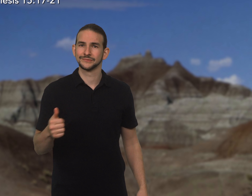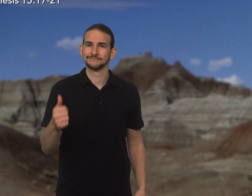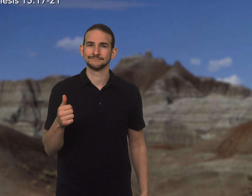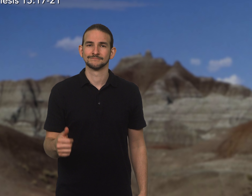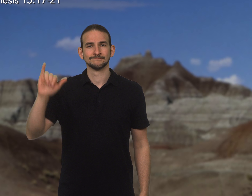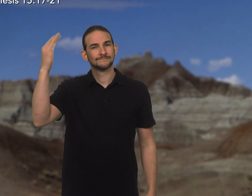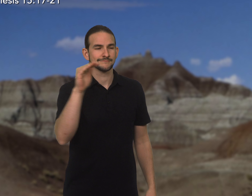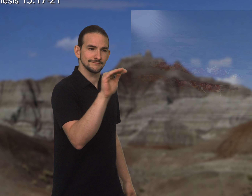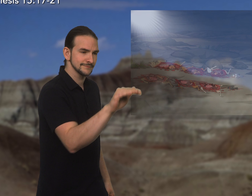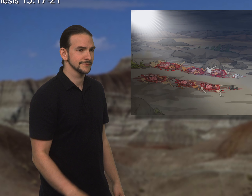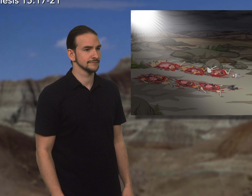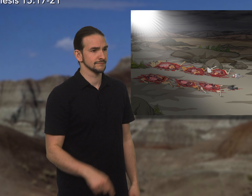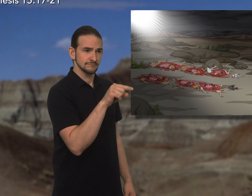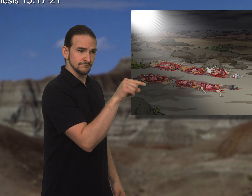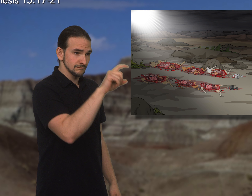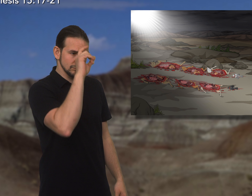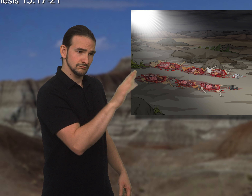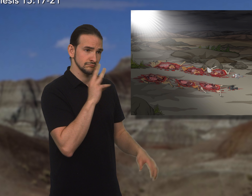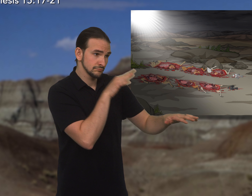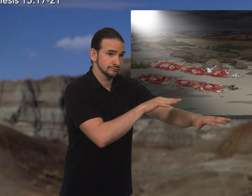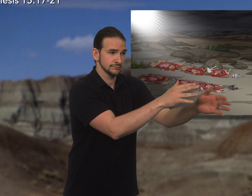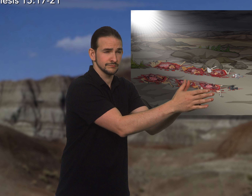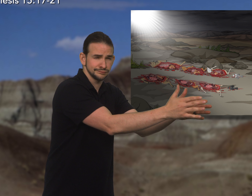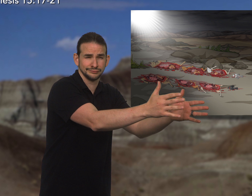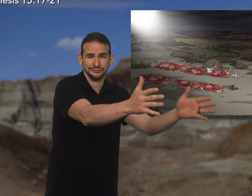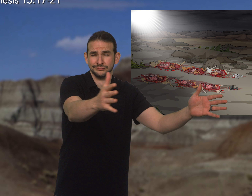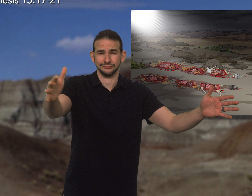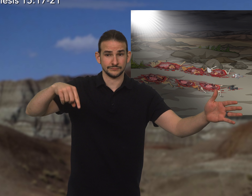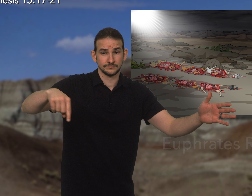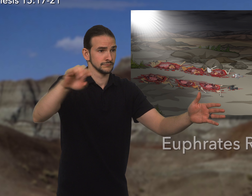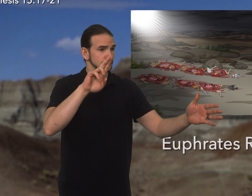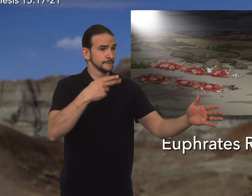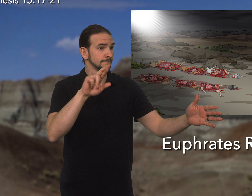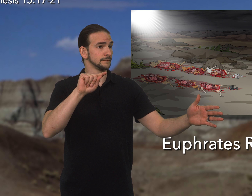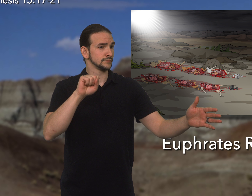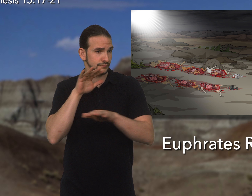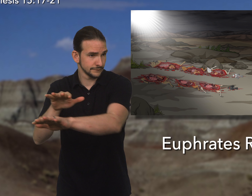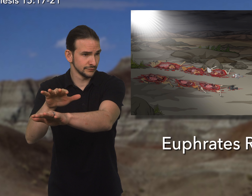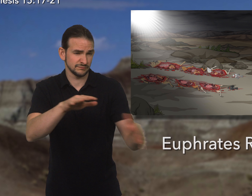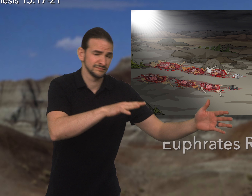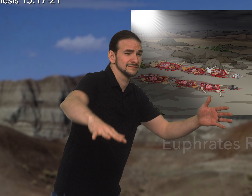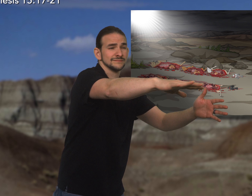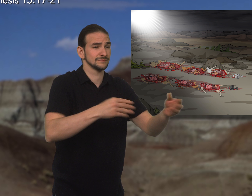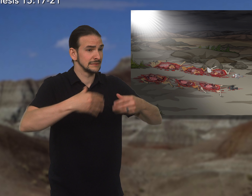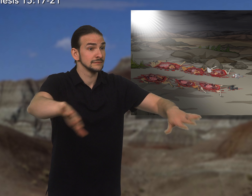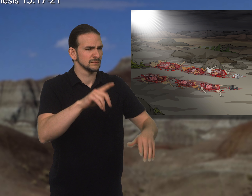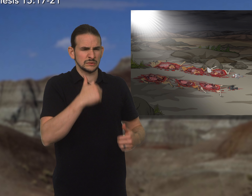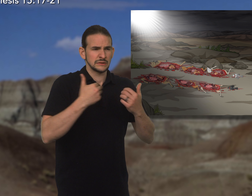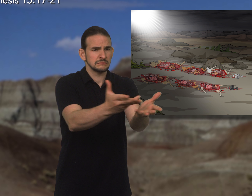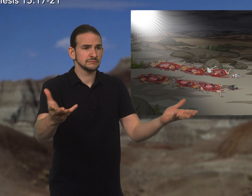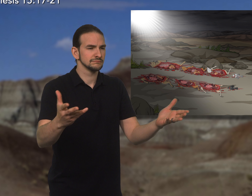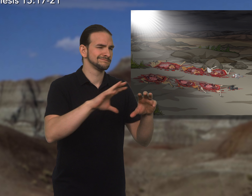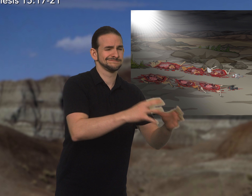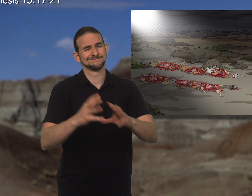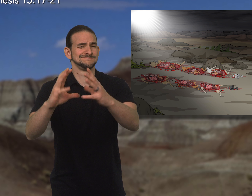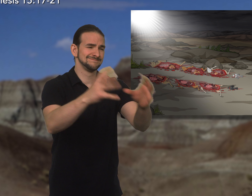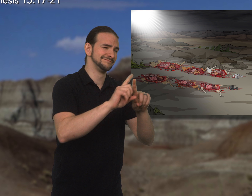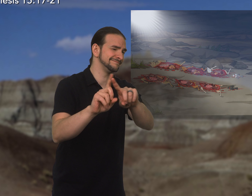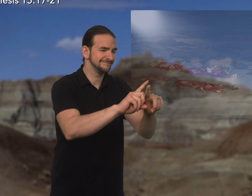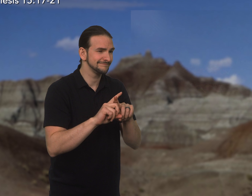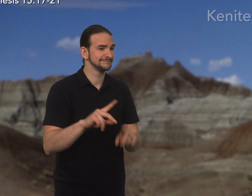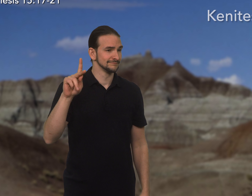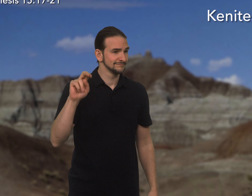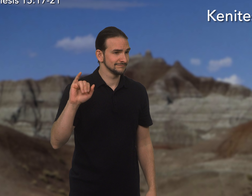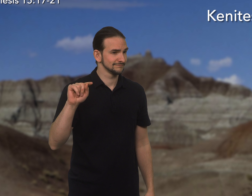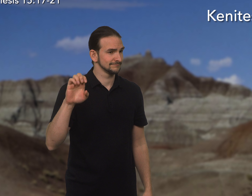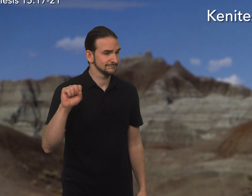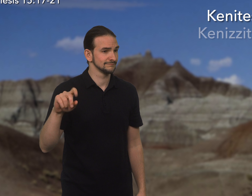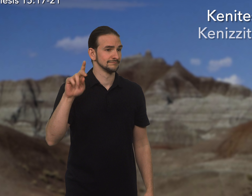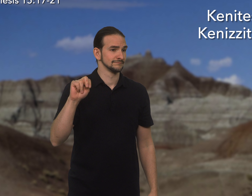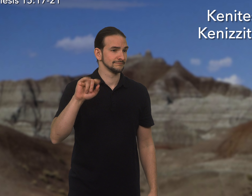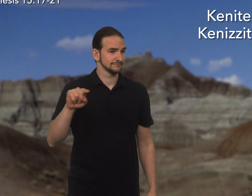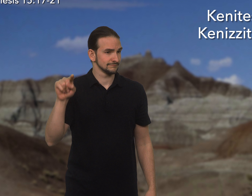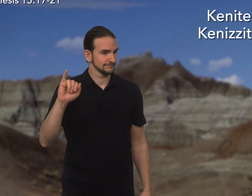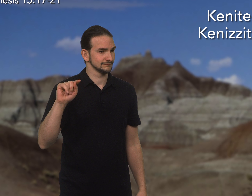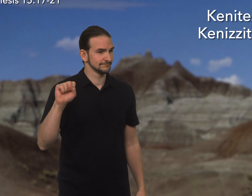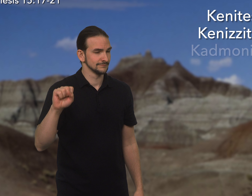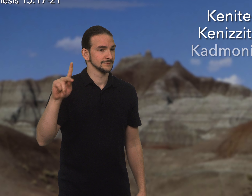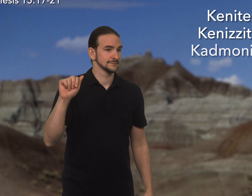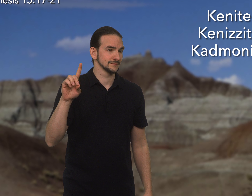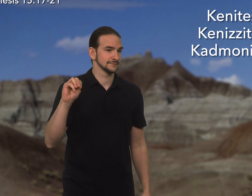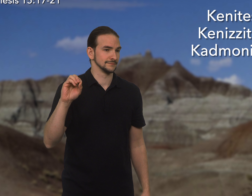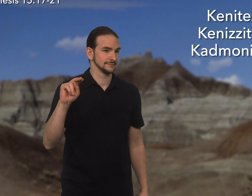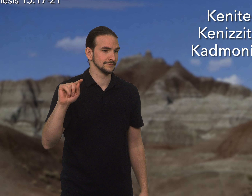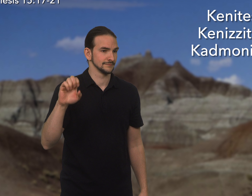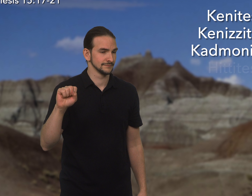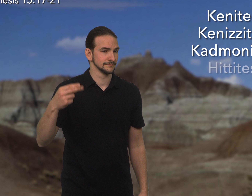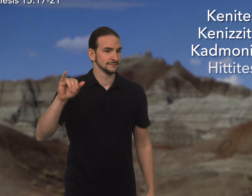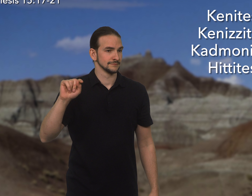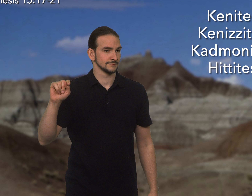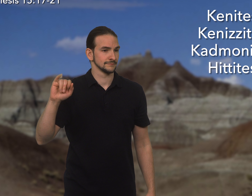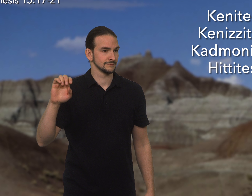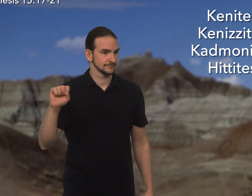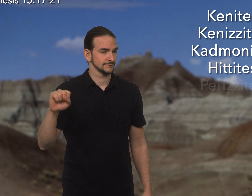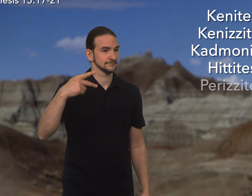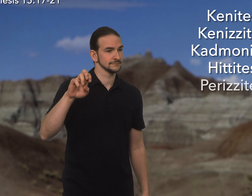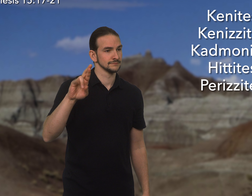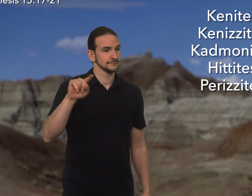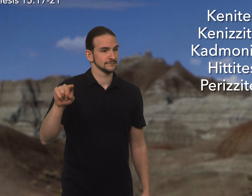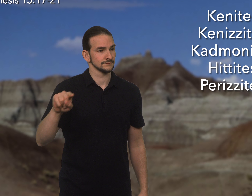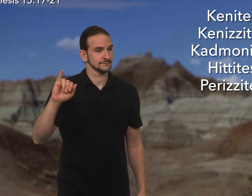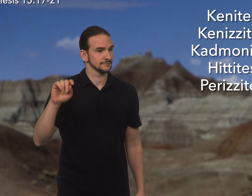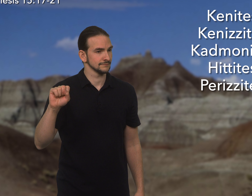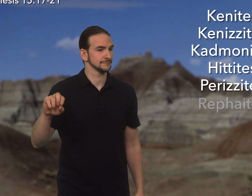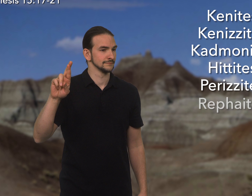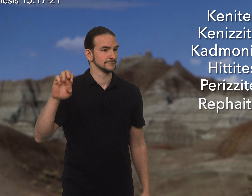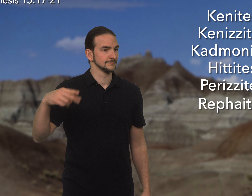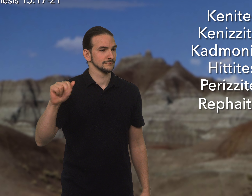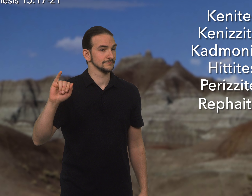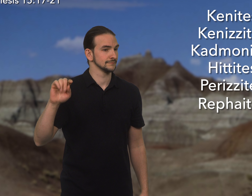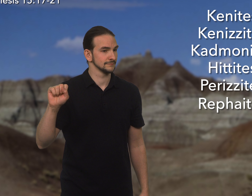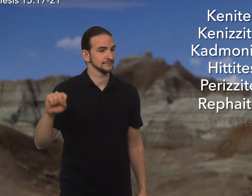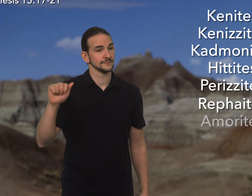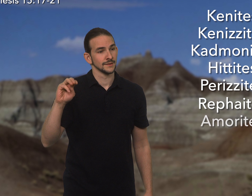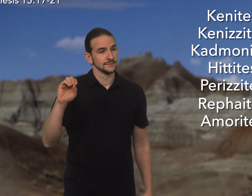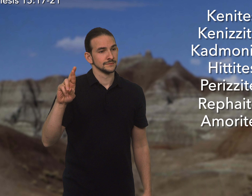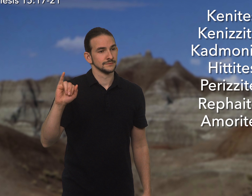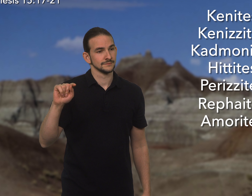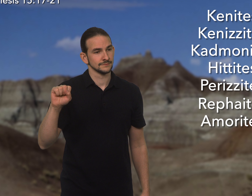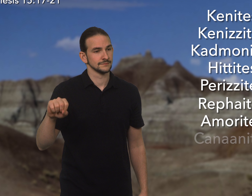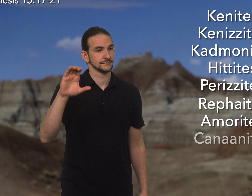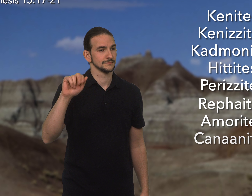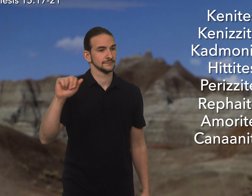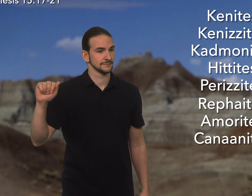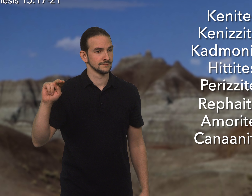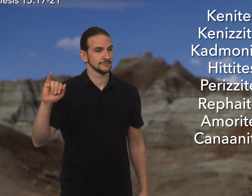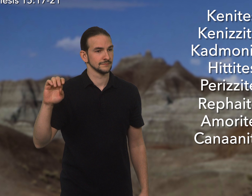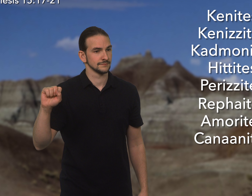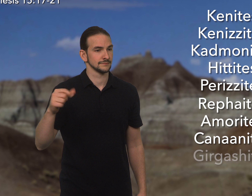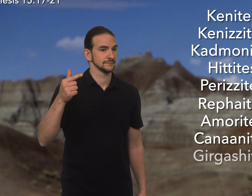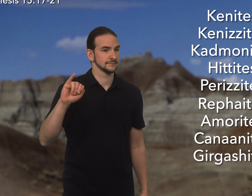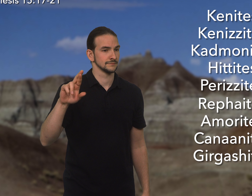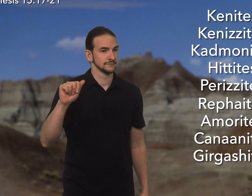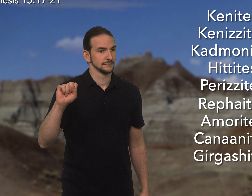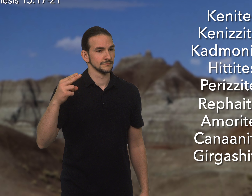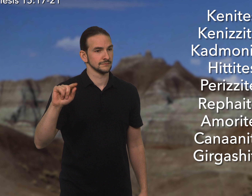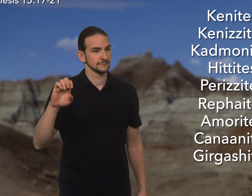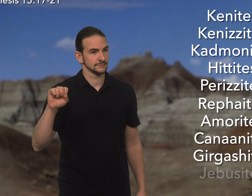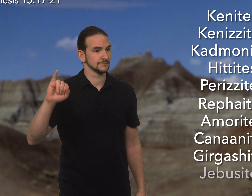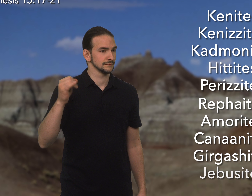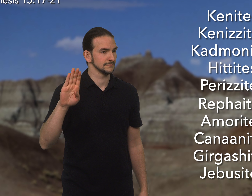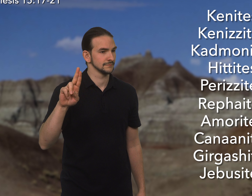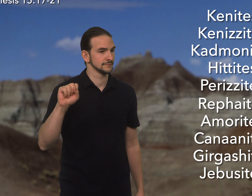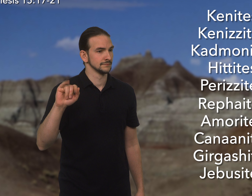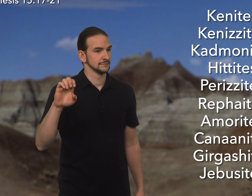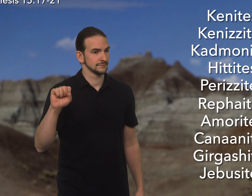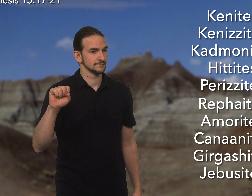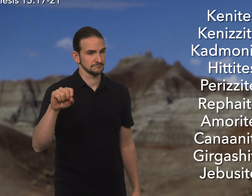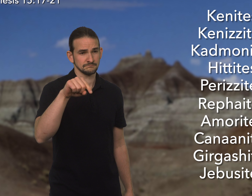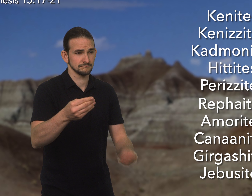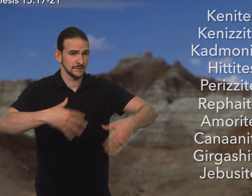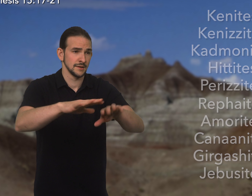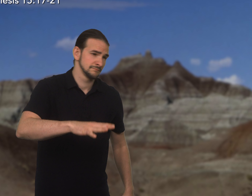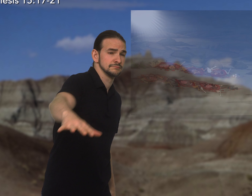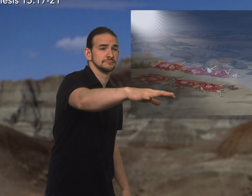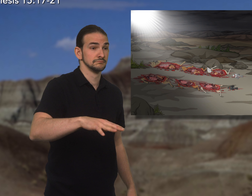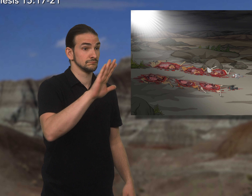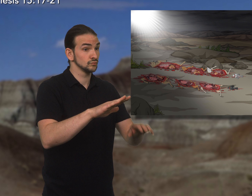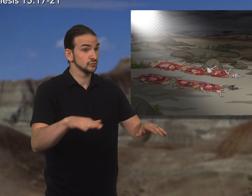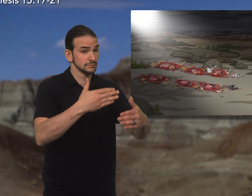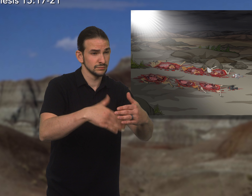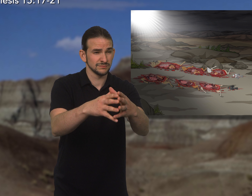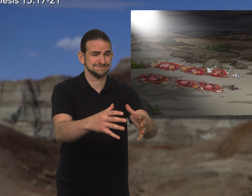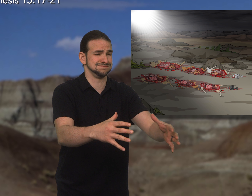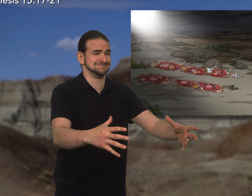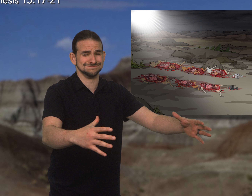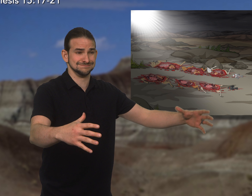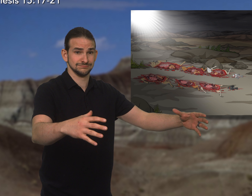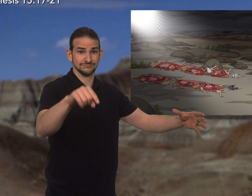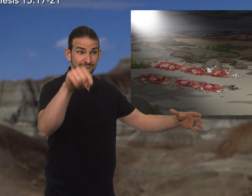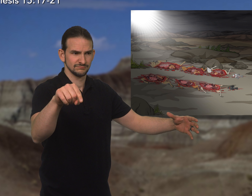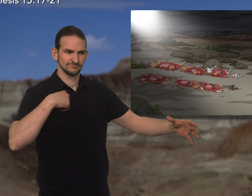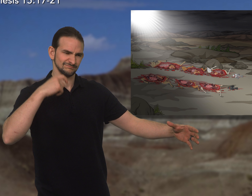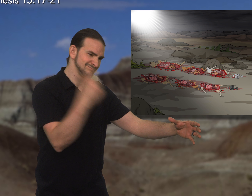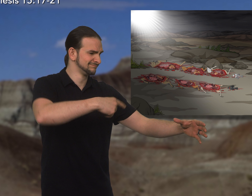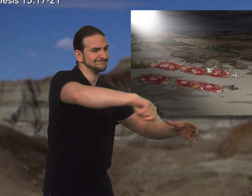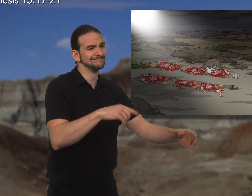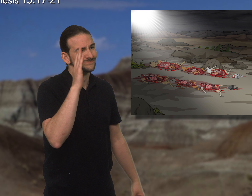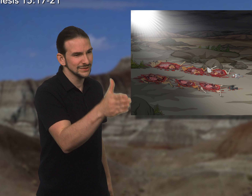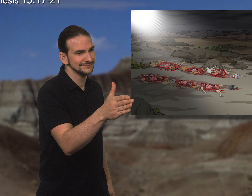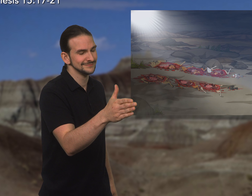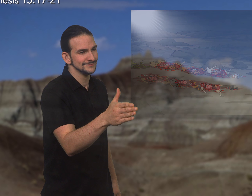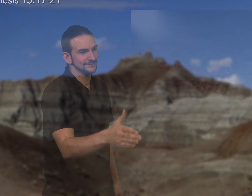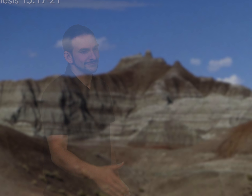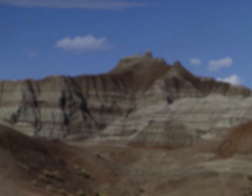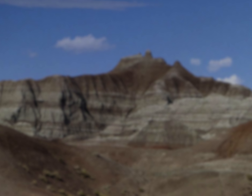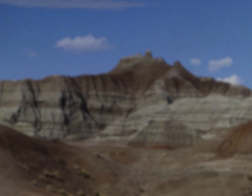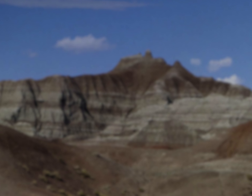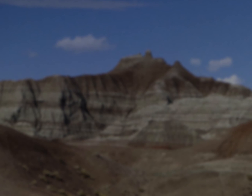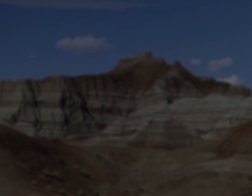On that day the LORD made a covenant with Abram, saying, “To your descendants I have given this land—from the river of Egypt to the great River Euphrates— the land of the Kenites, Kenizzites, Kadmonites, Hittites, Perizzites, Rephaites, Amorites, Canaanites, Girgashites, and Jebusites.”